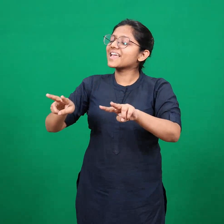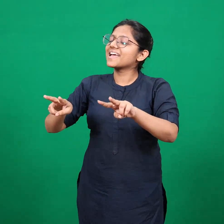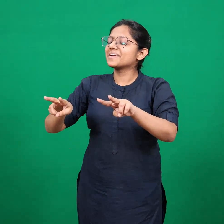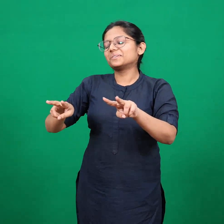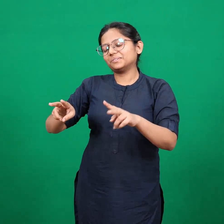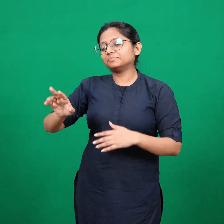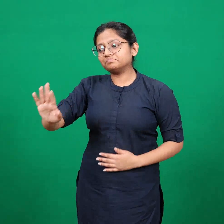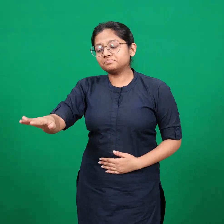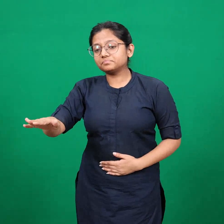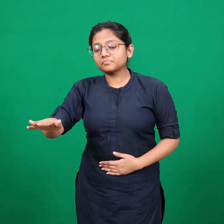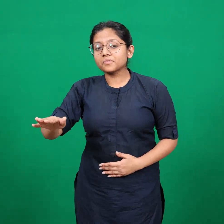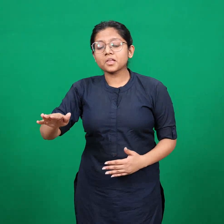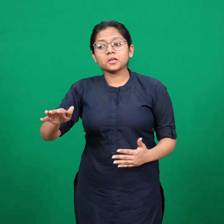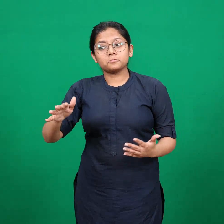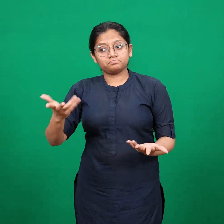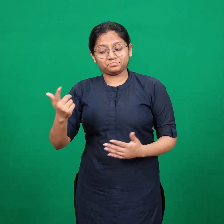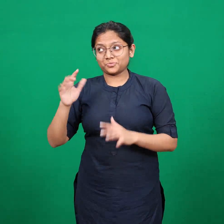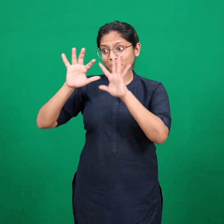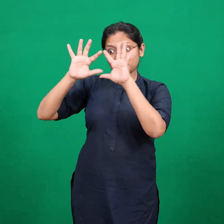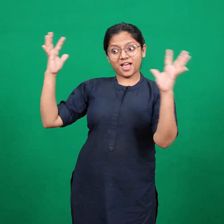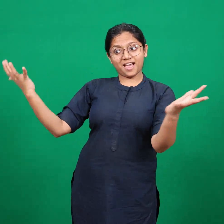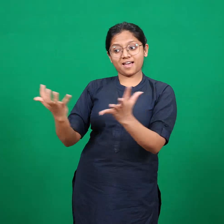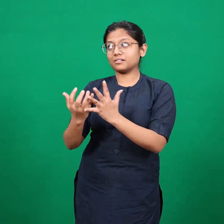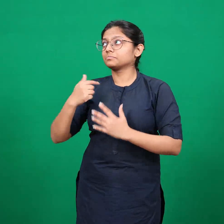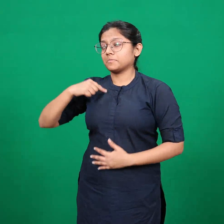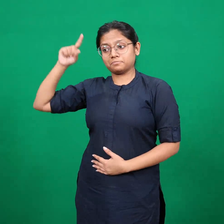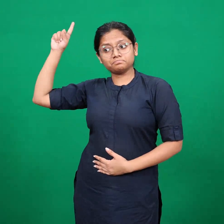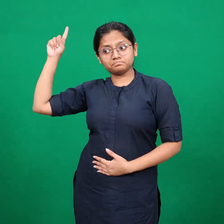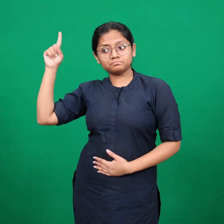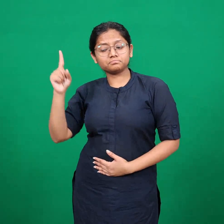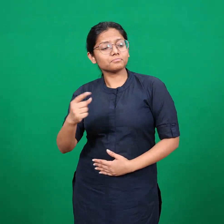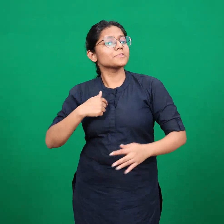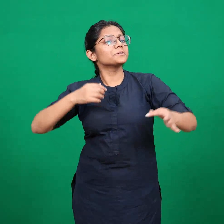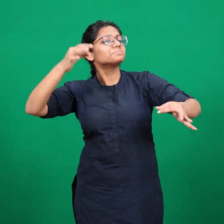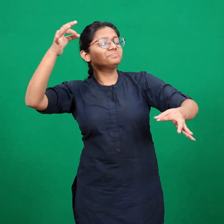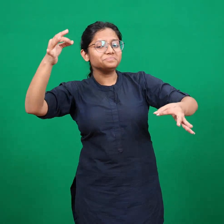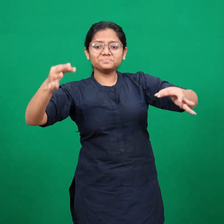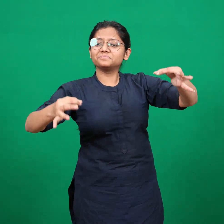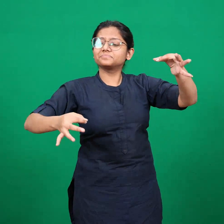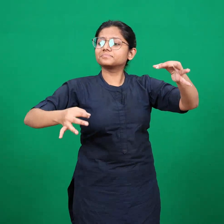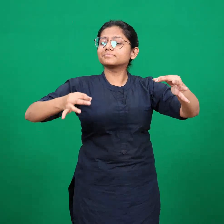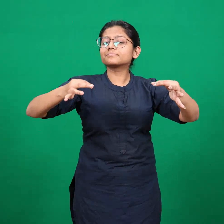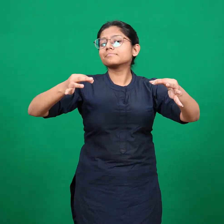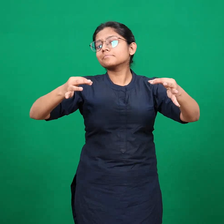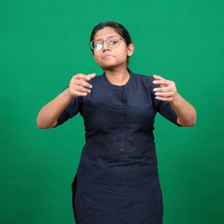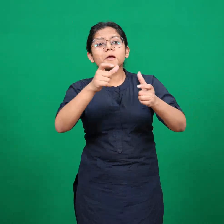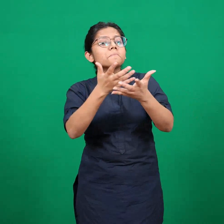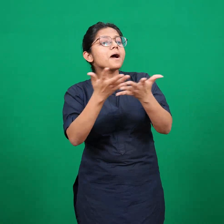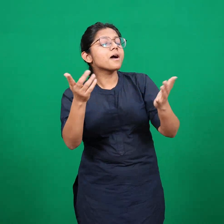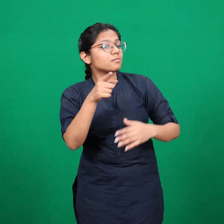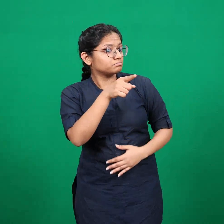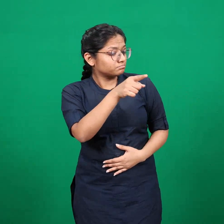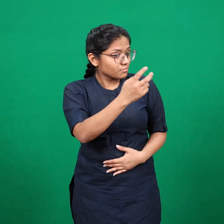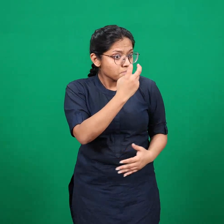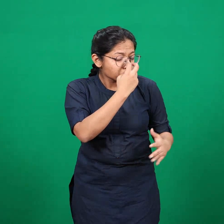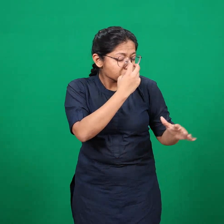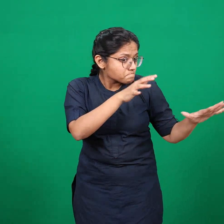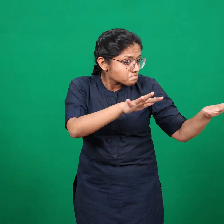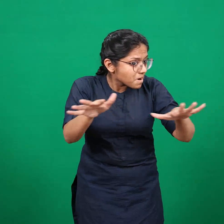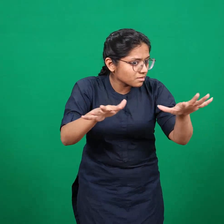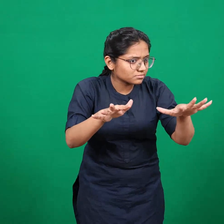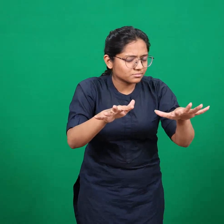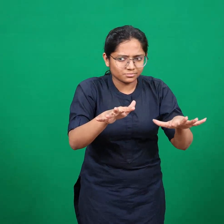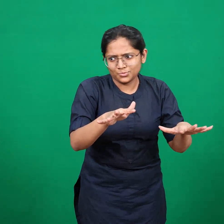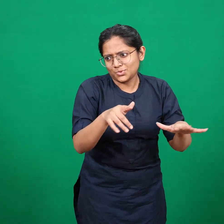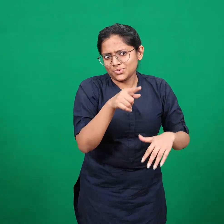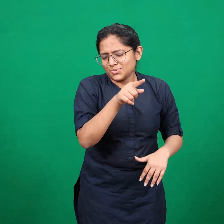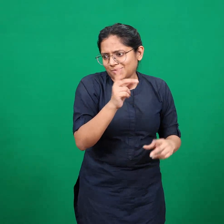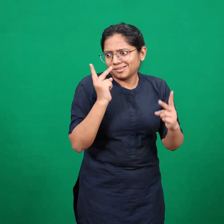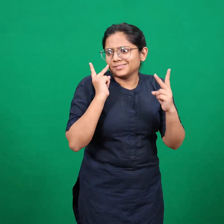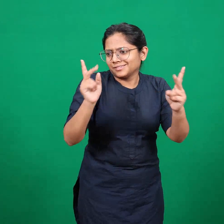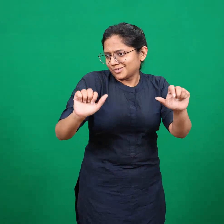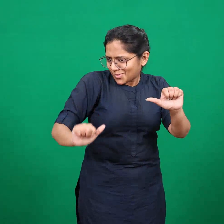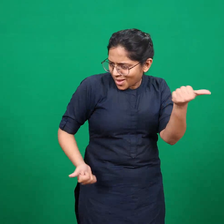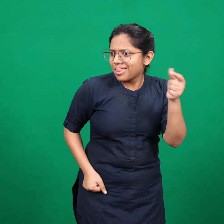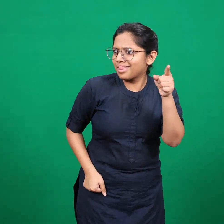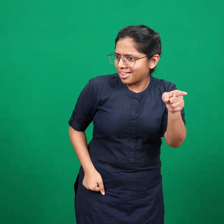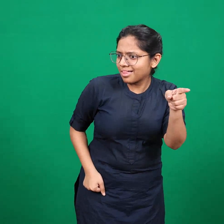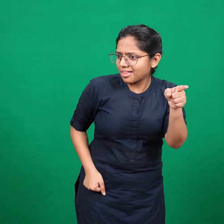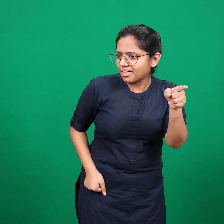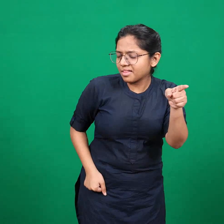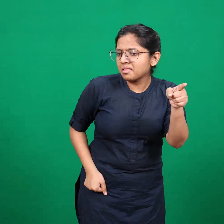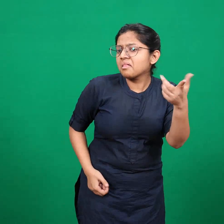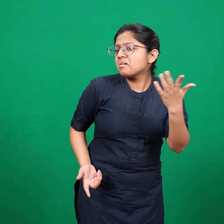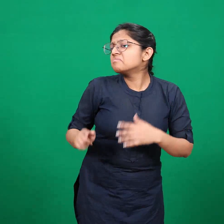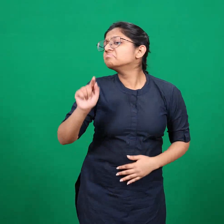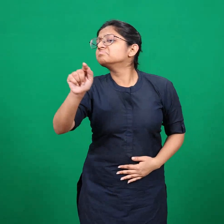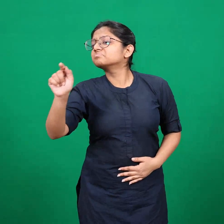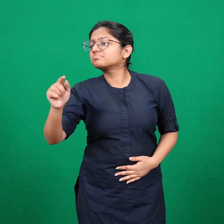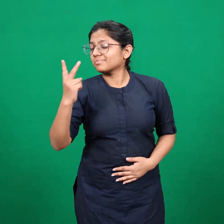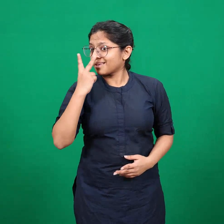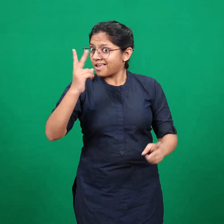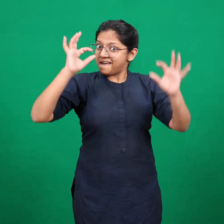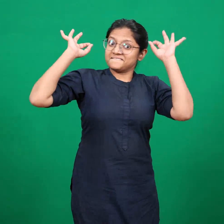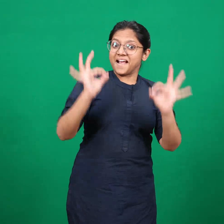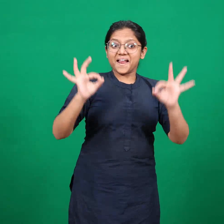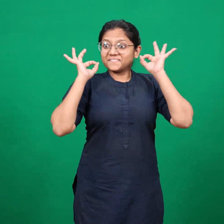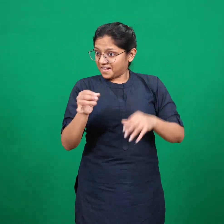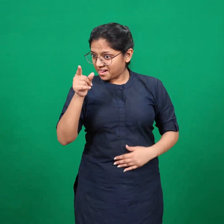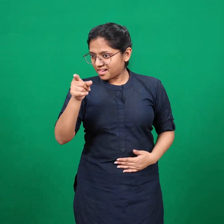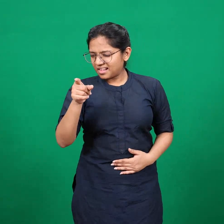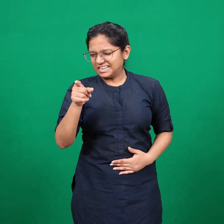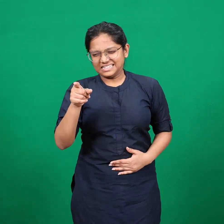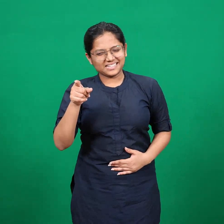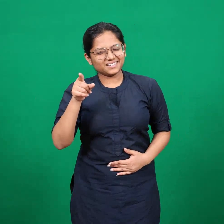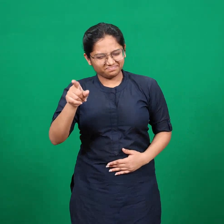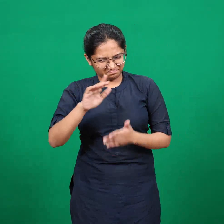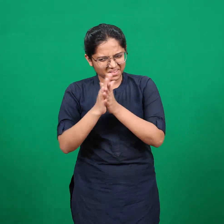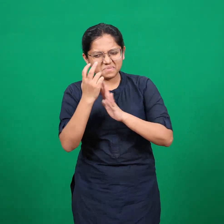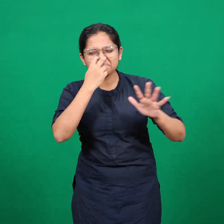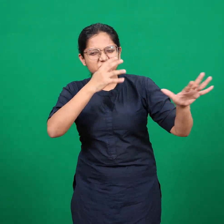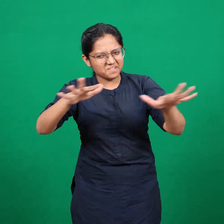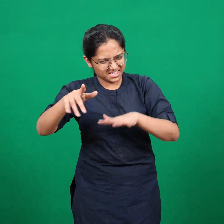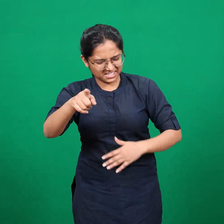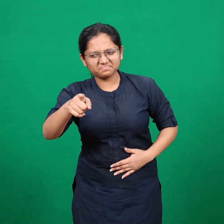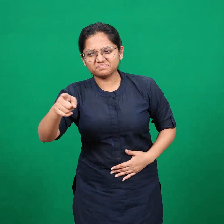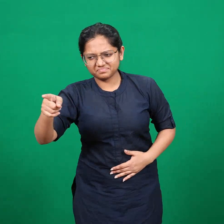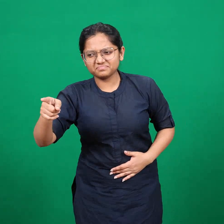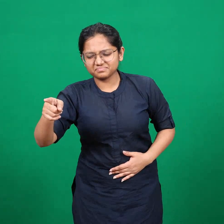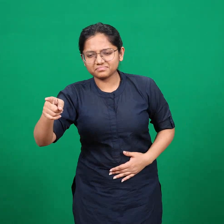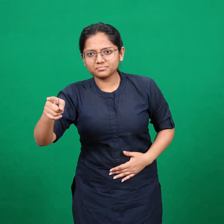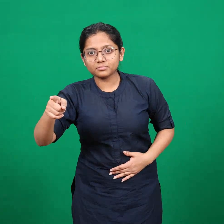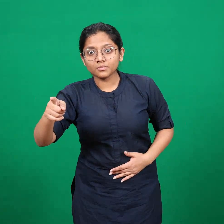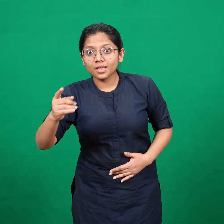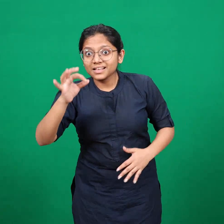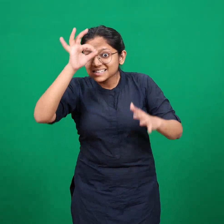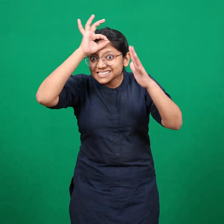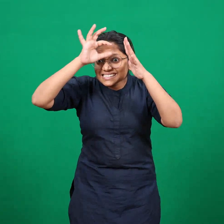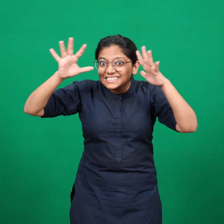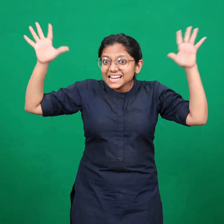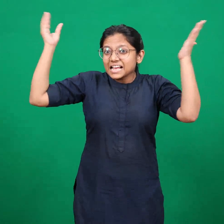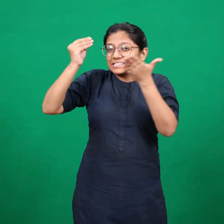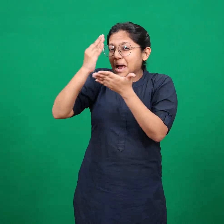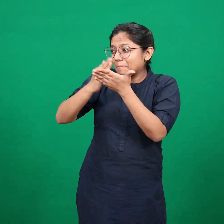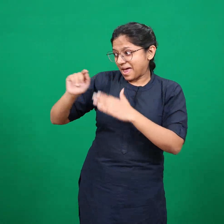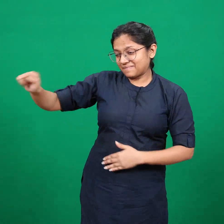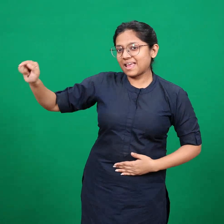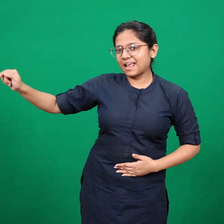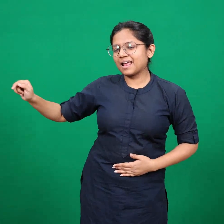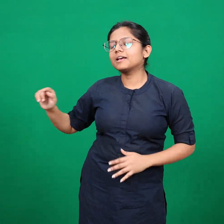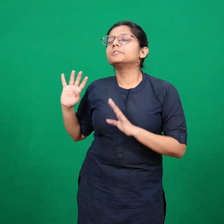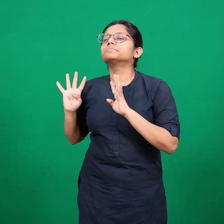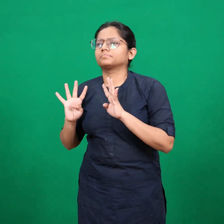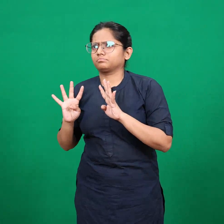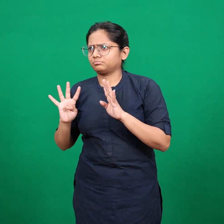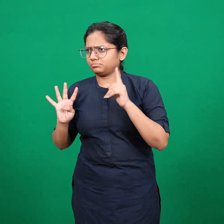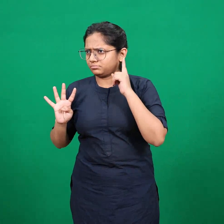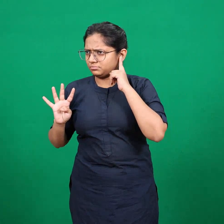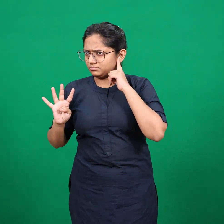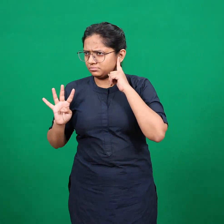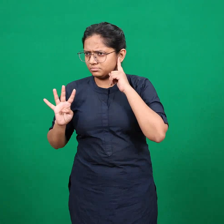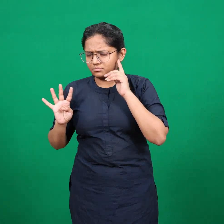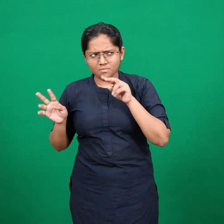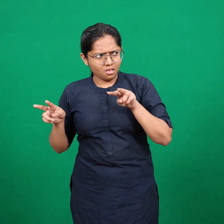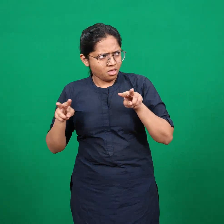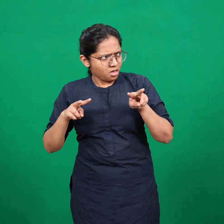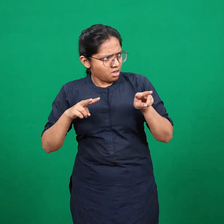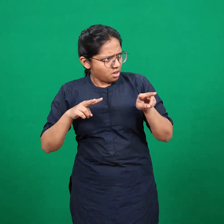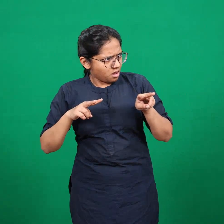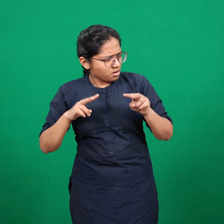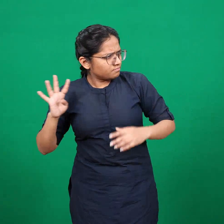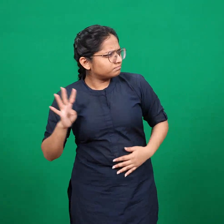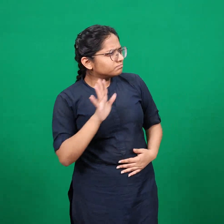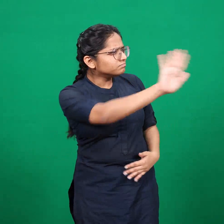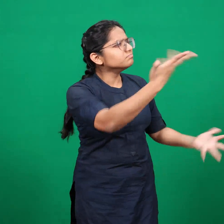Then Jesus declared, "For judgment I have come into this world, so that the blind may see and those who see may become blind."